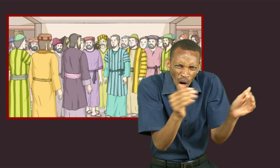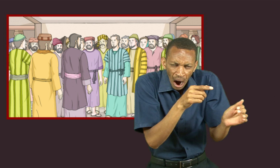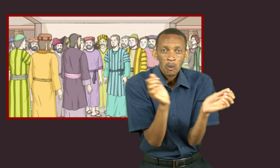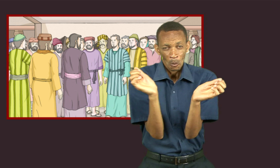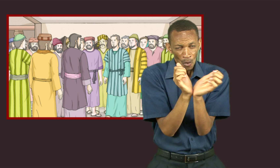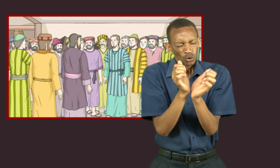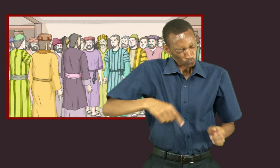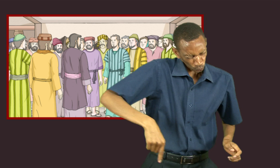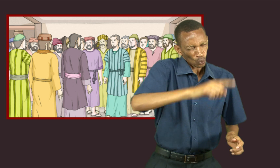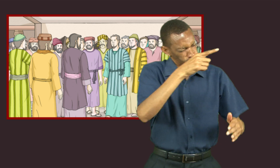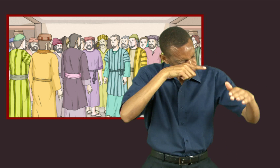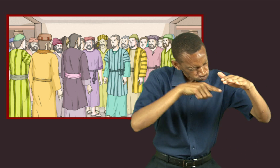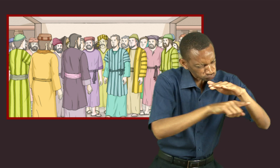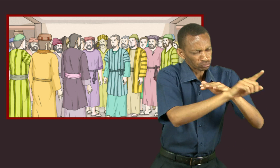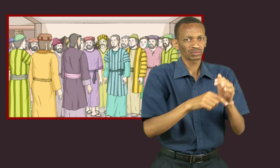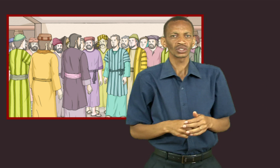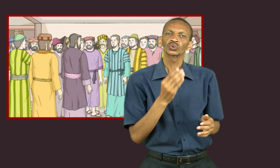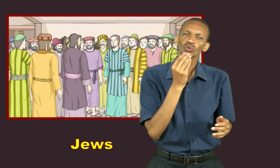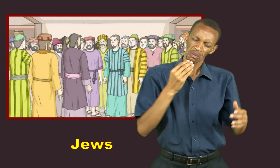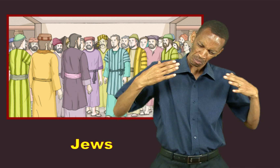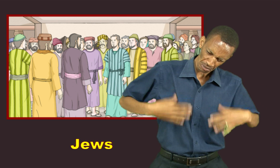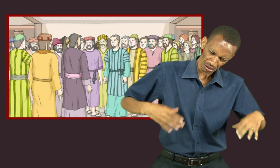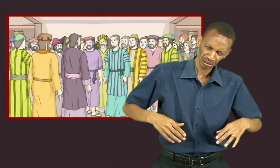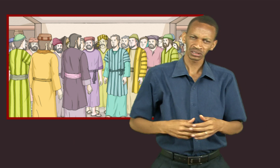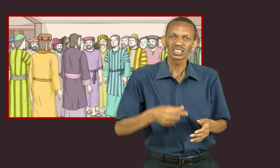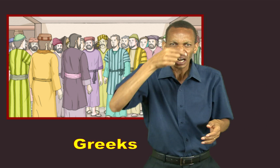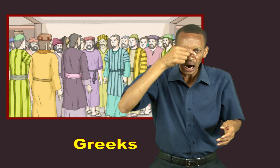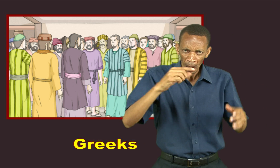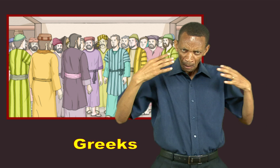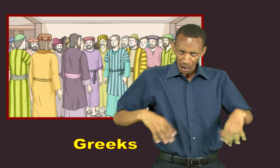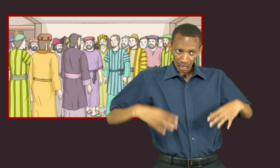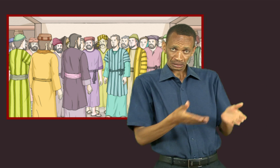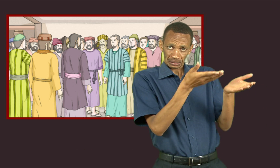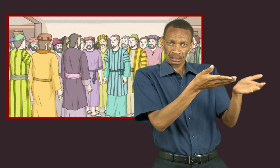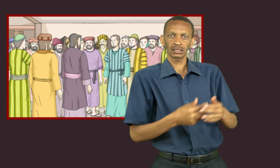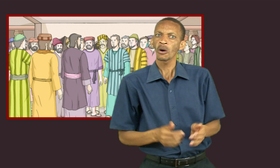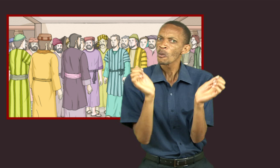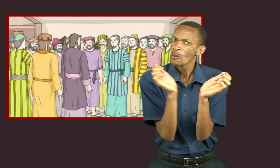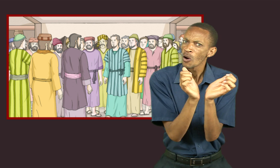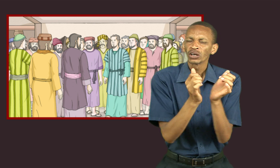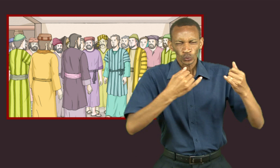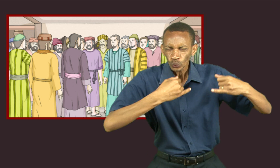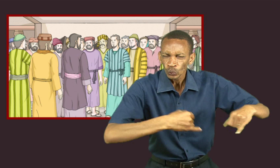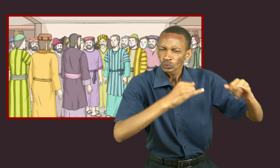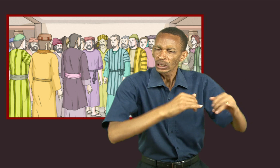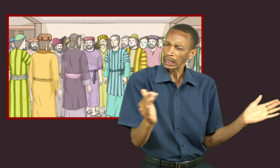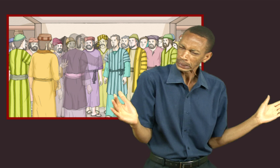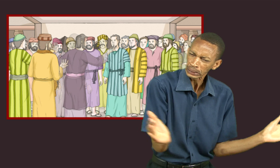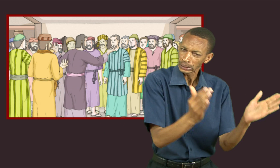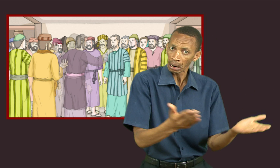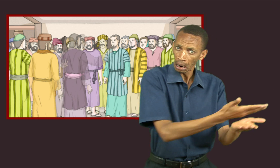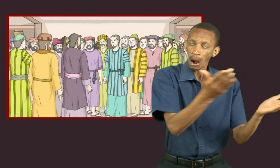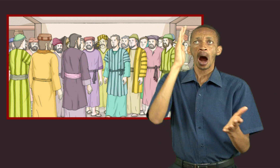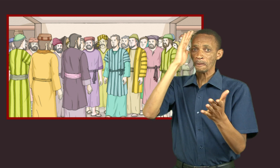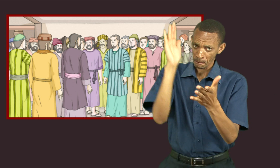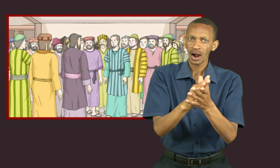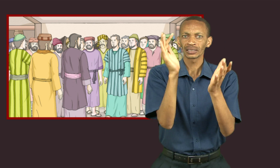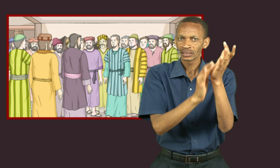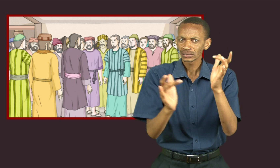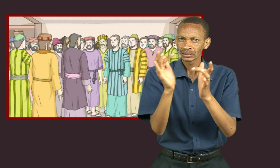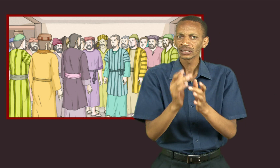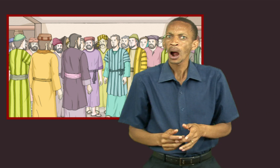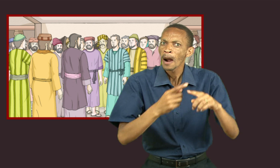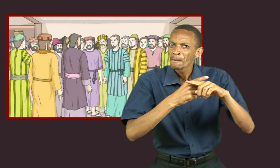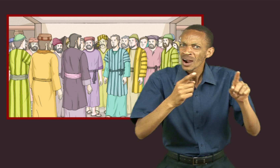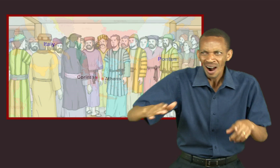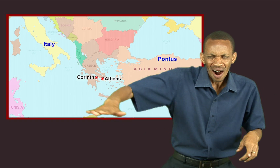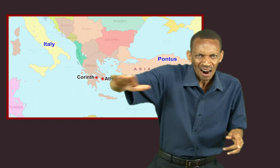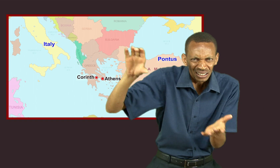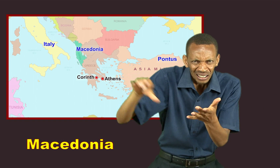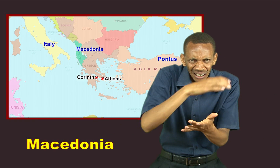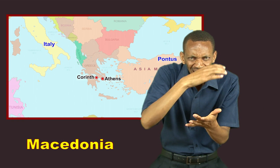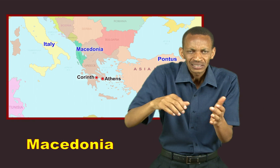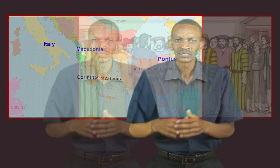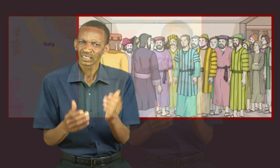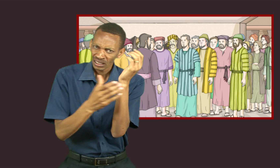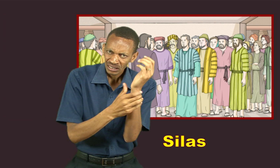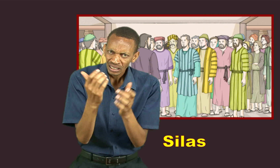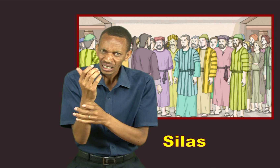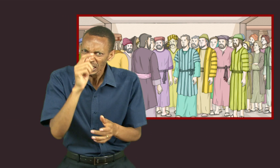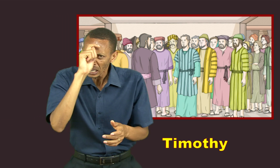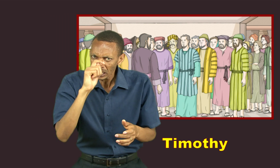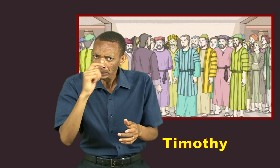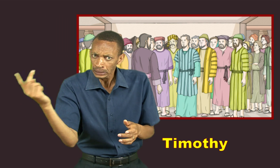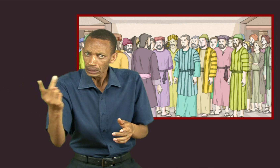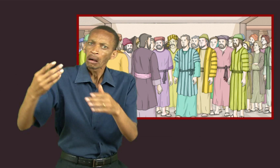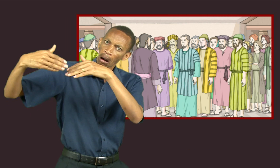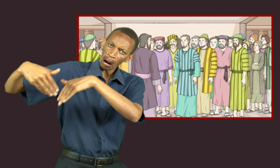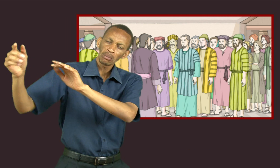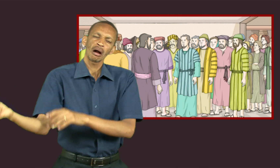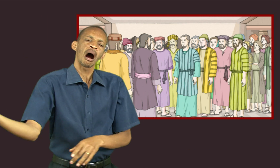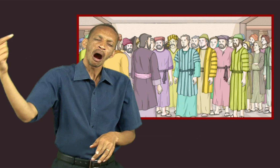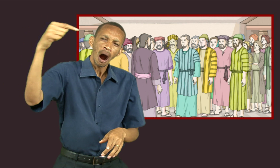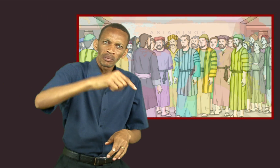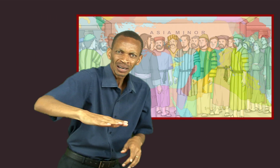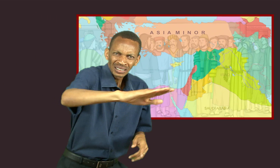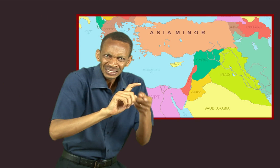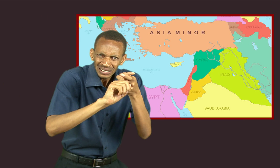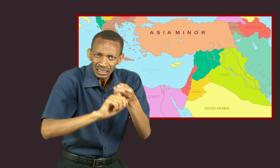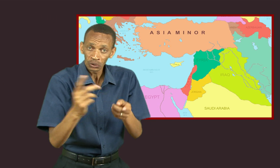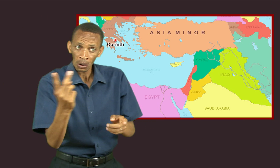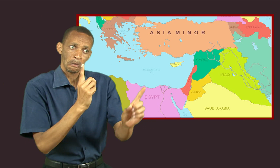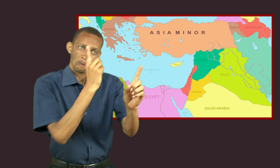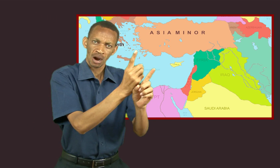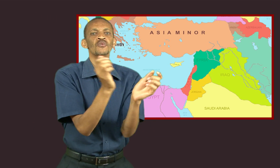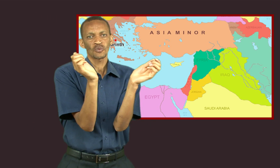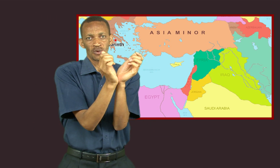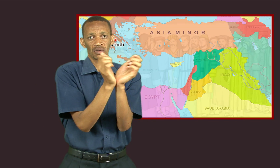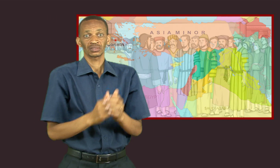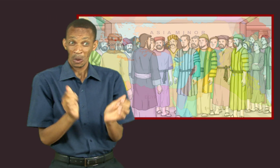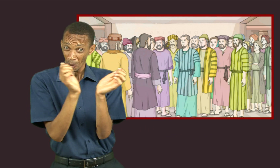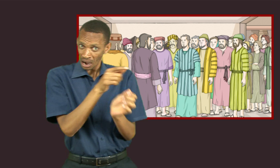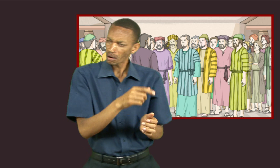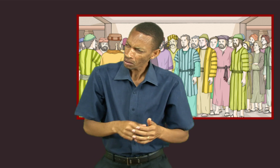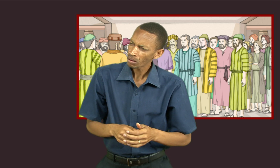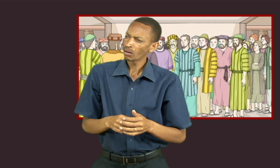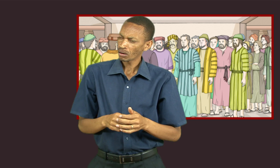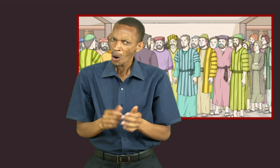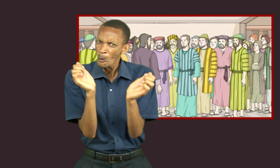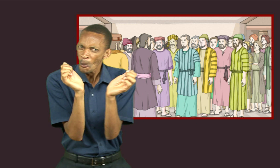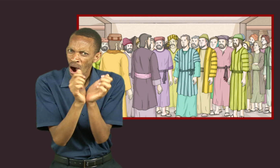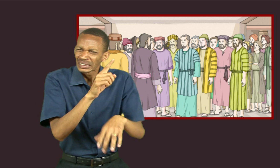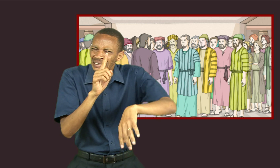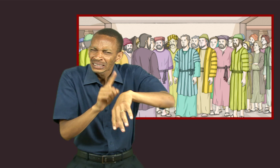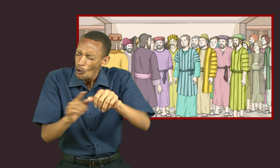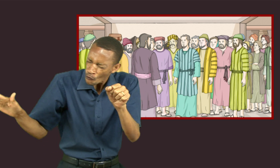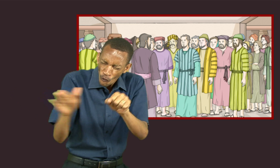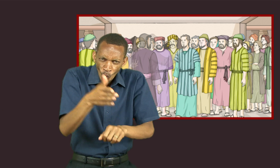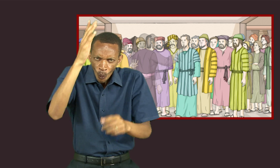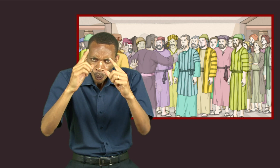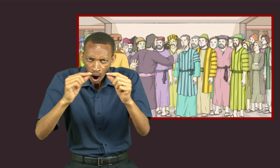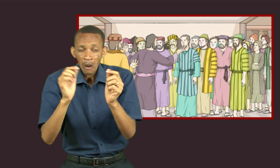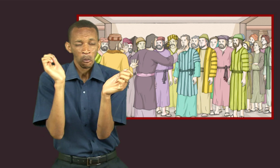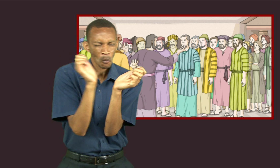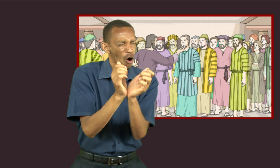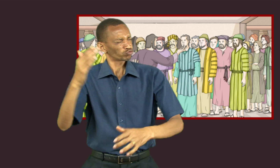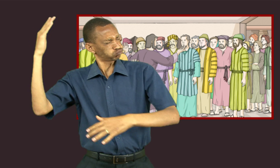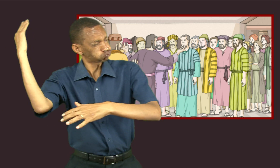And when Silas and Timothy came down from Macedonia, Paul devoted himself fully to the word, testifying to the Jews that Jesus is the Christ.